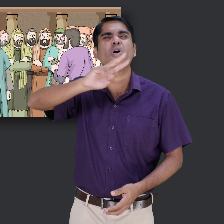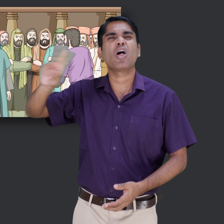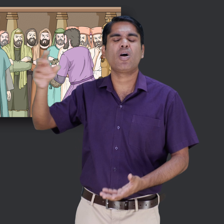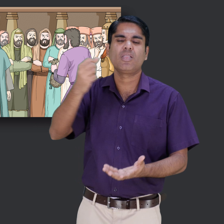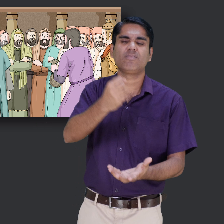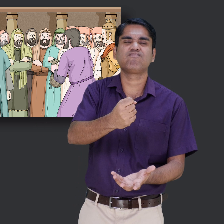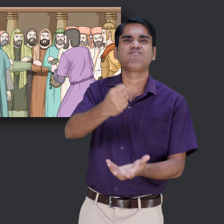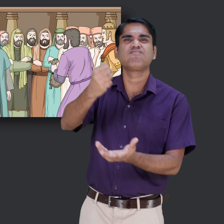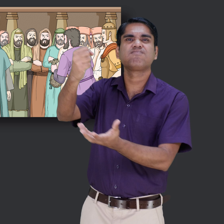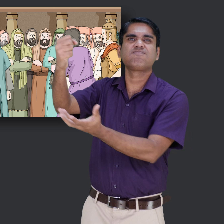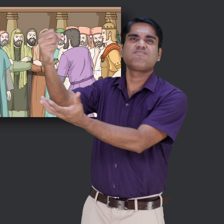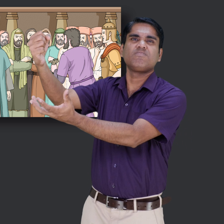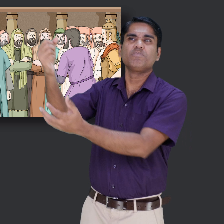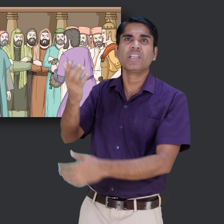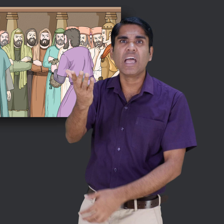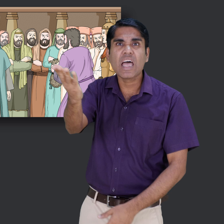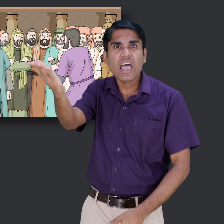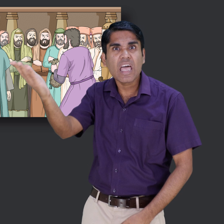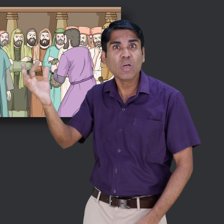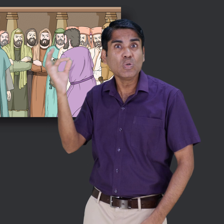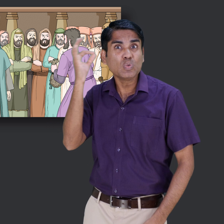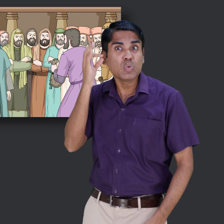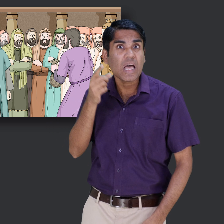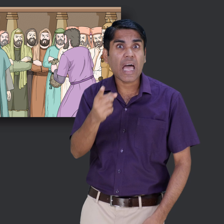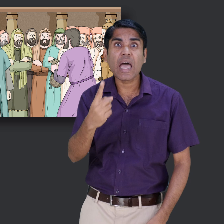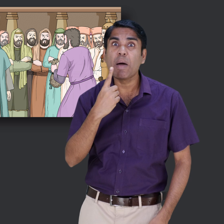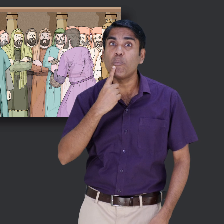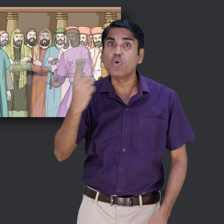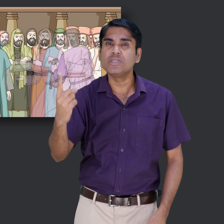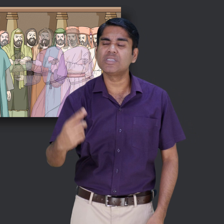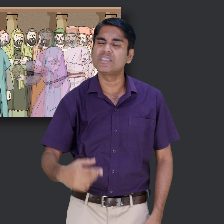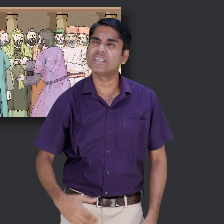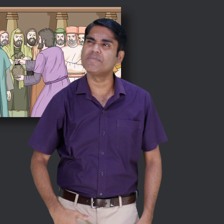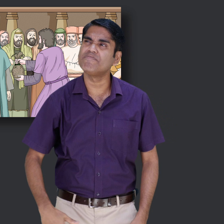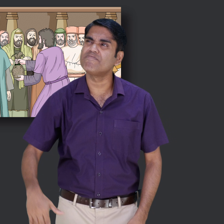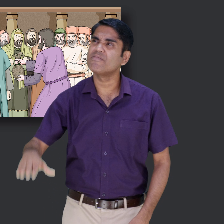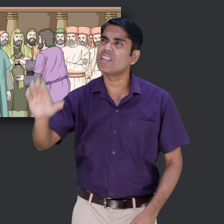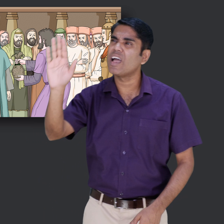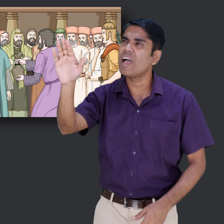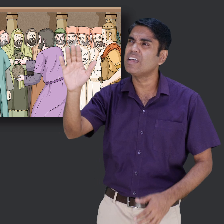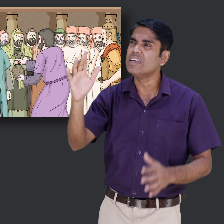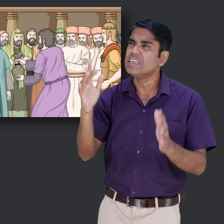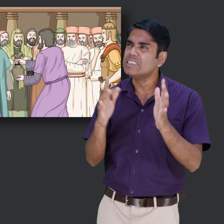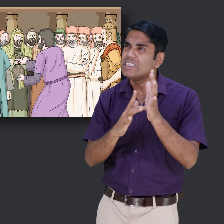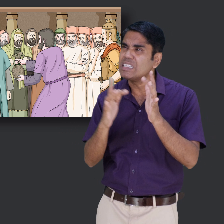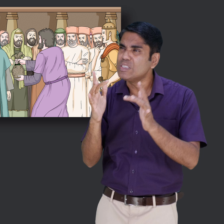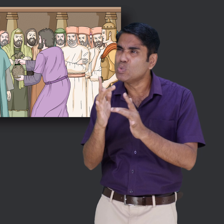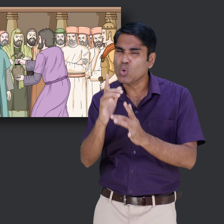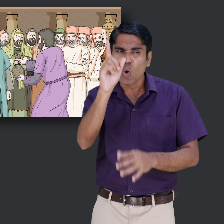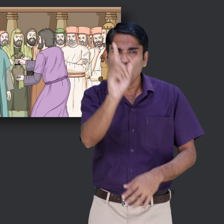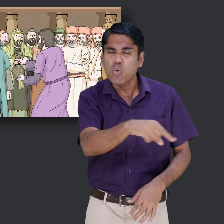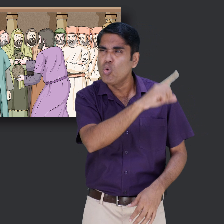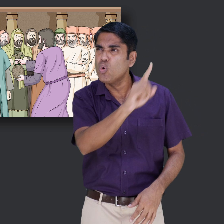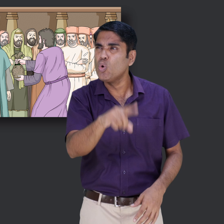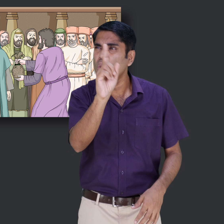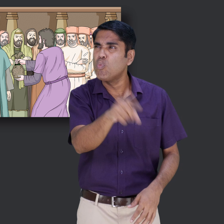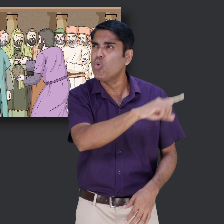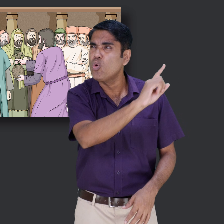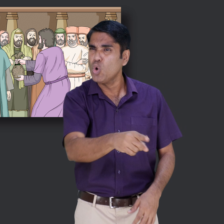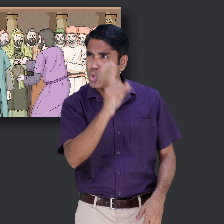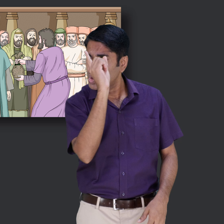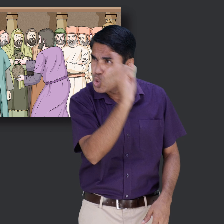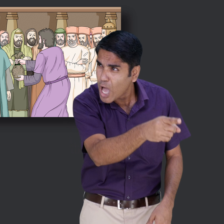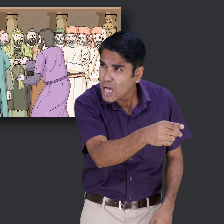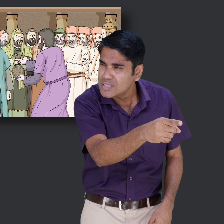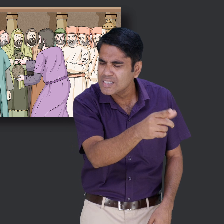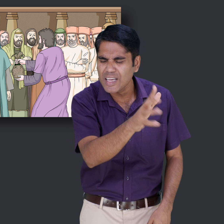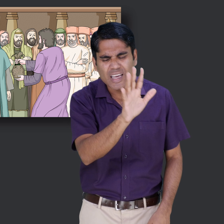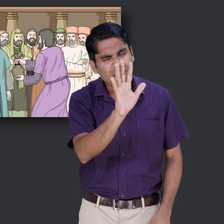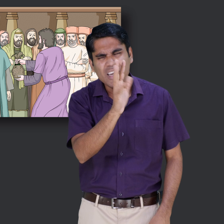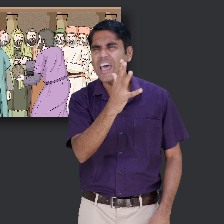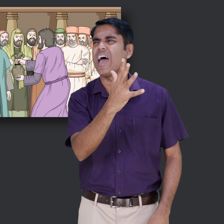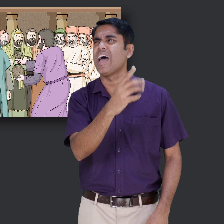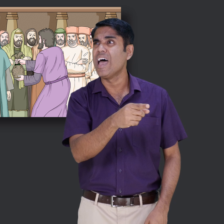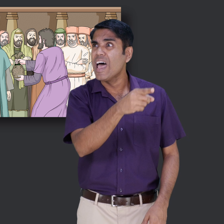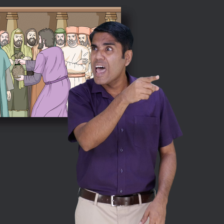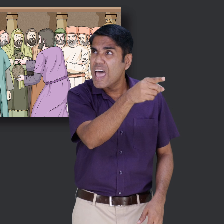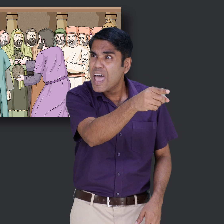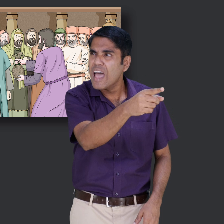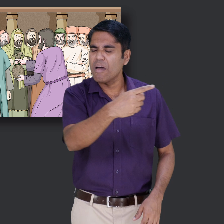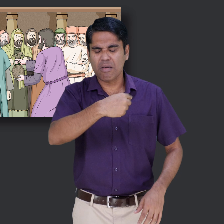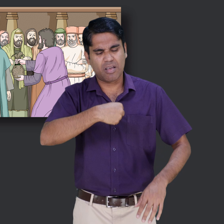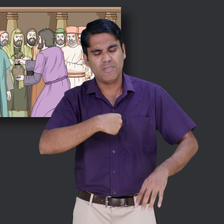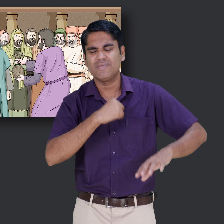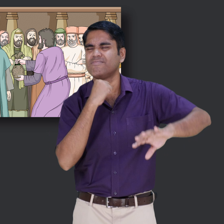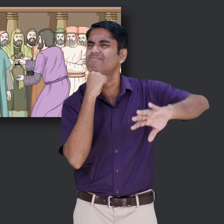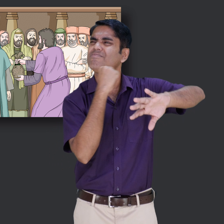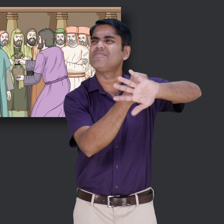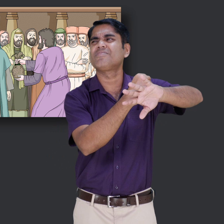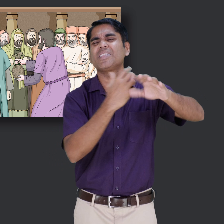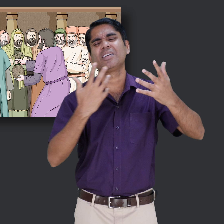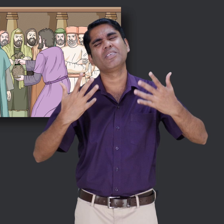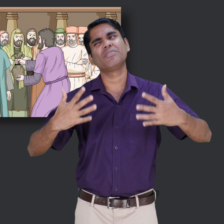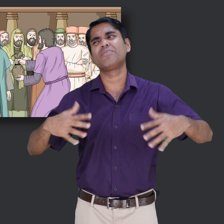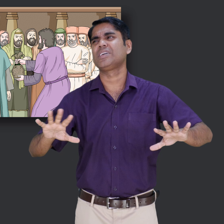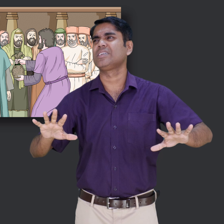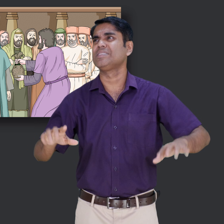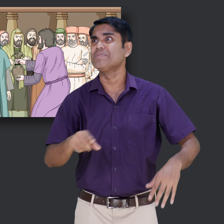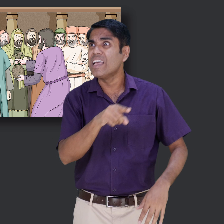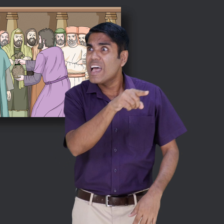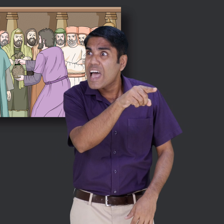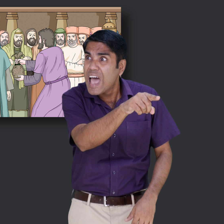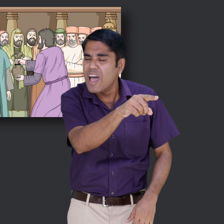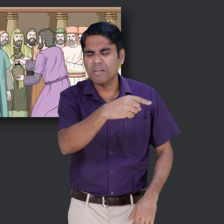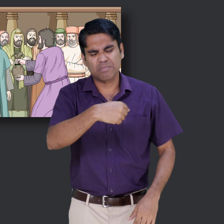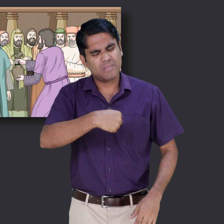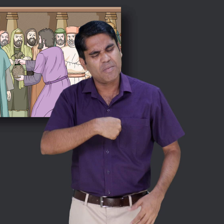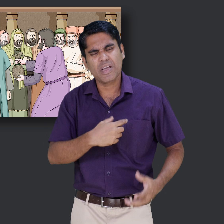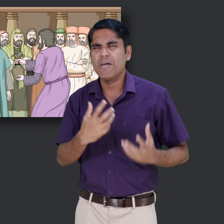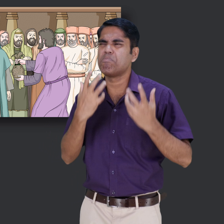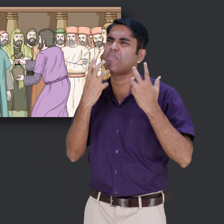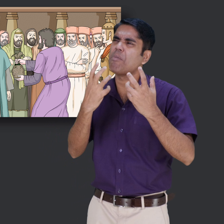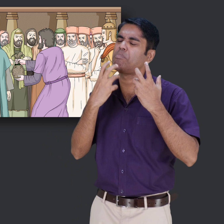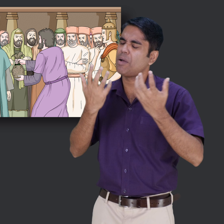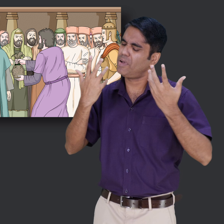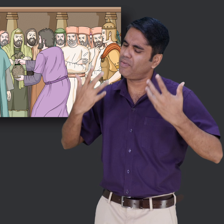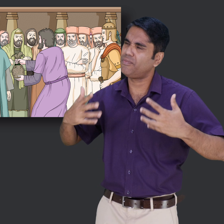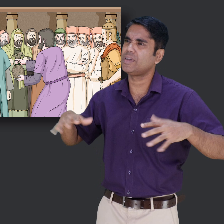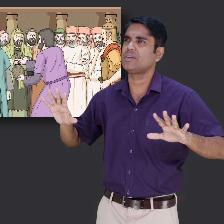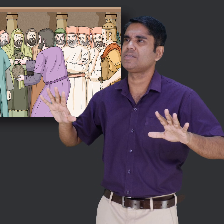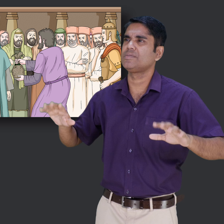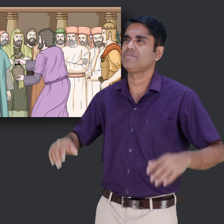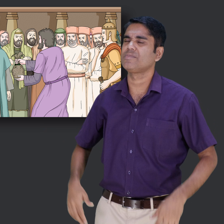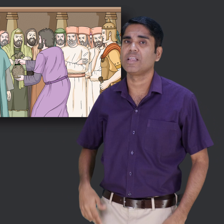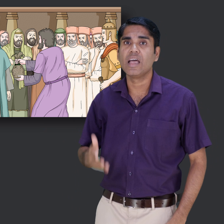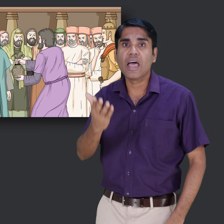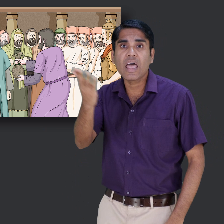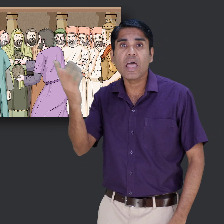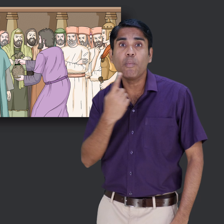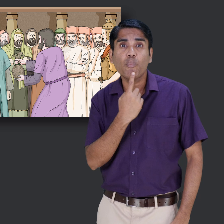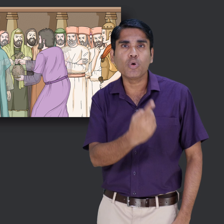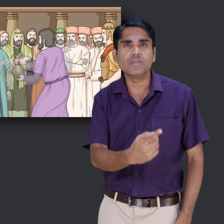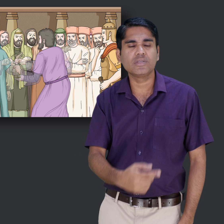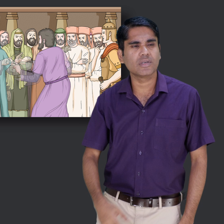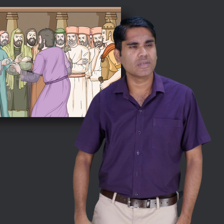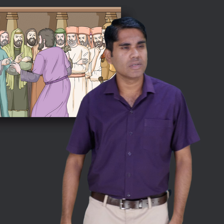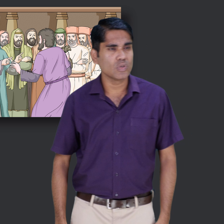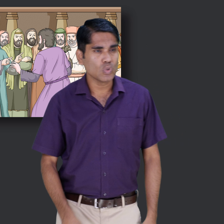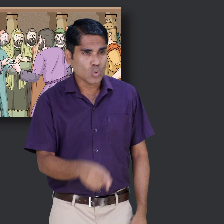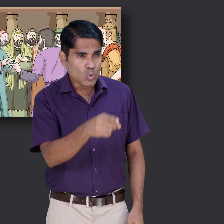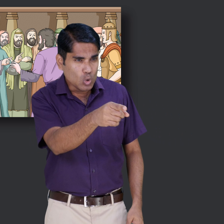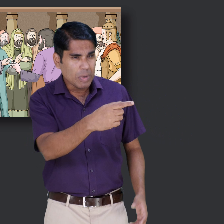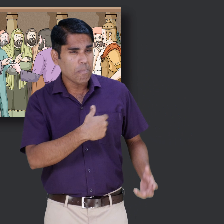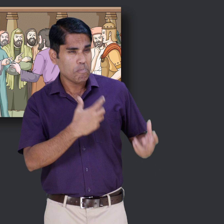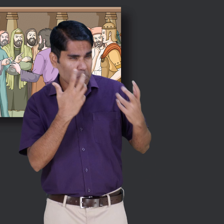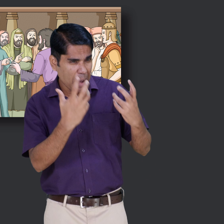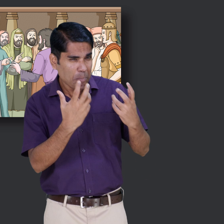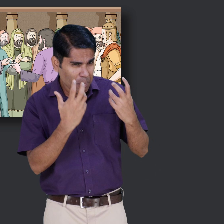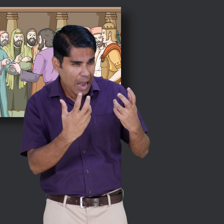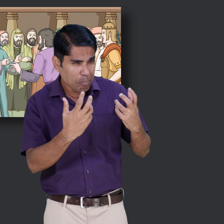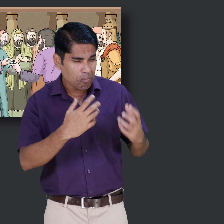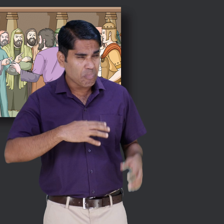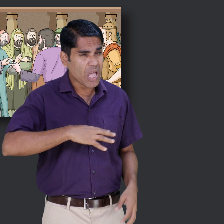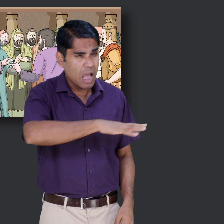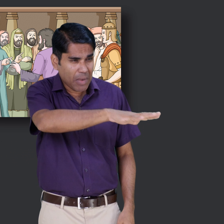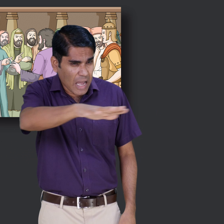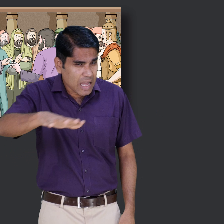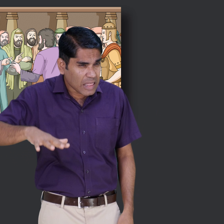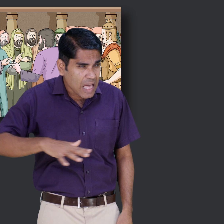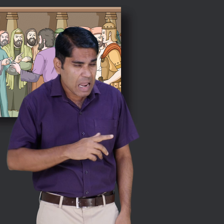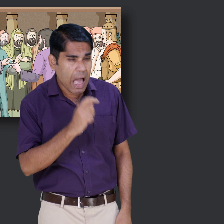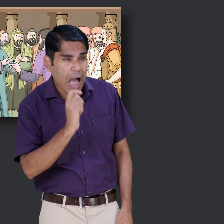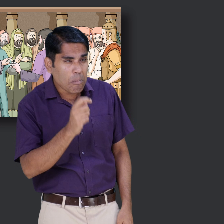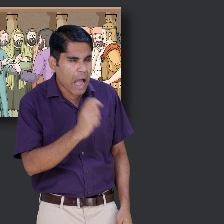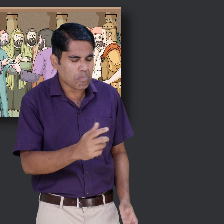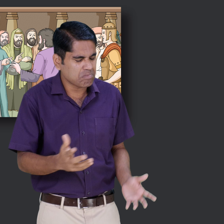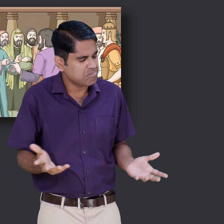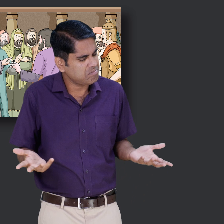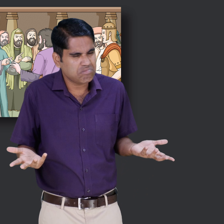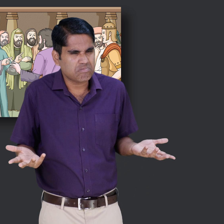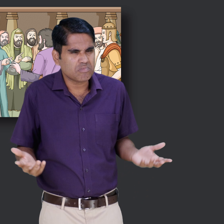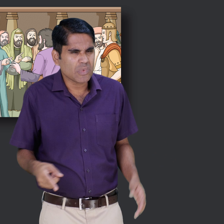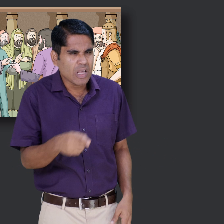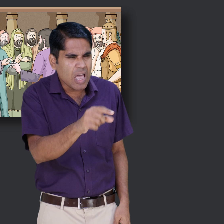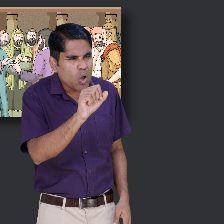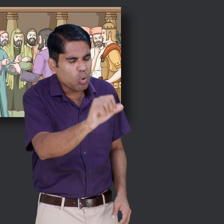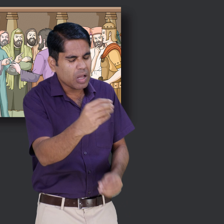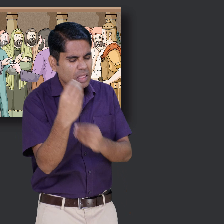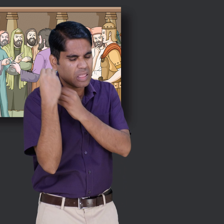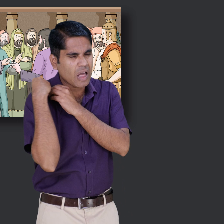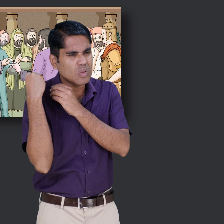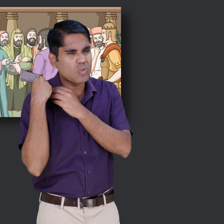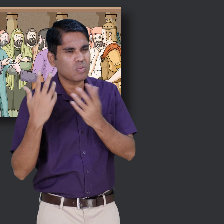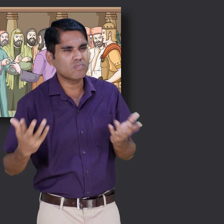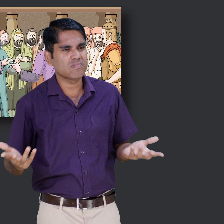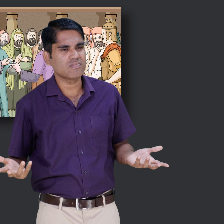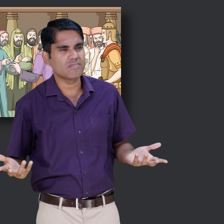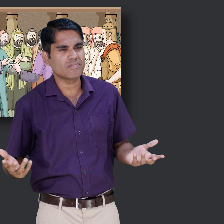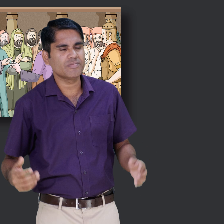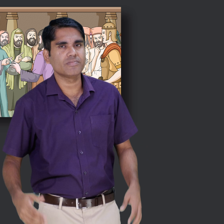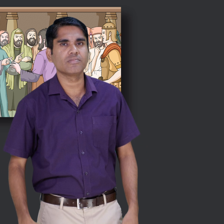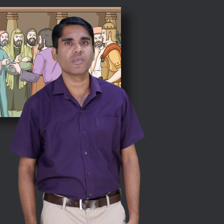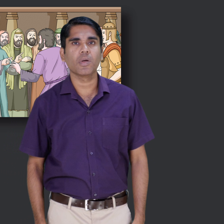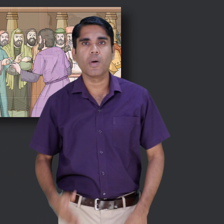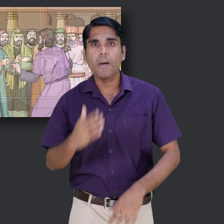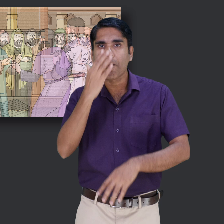“I have sinned by betraying innocent blood,” he said. “What is that to us?” they replied.